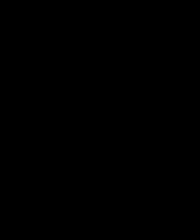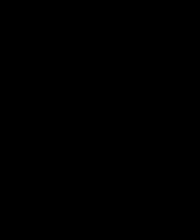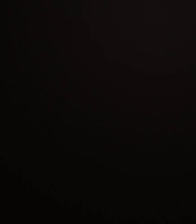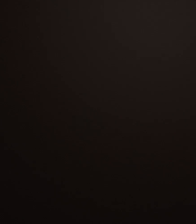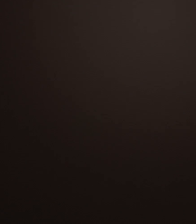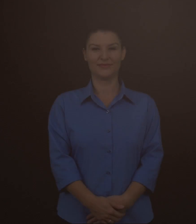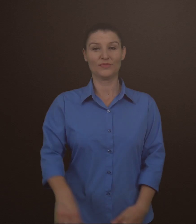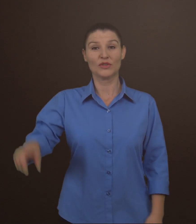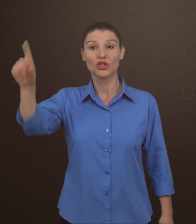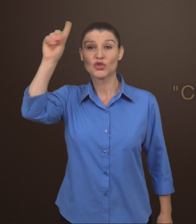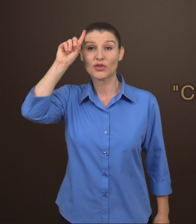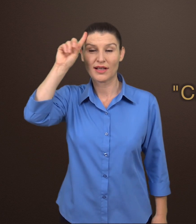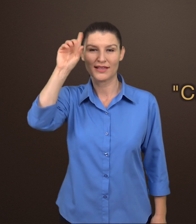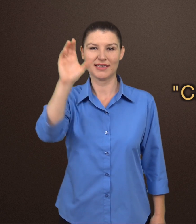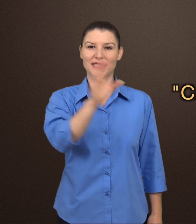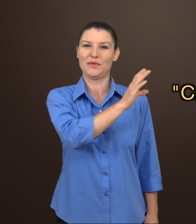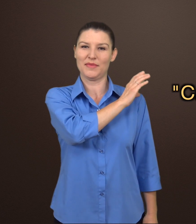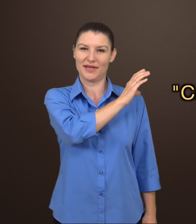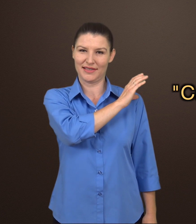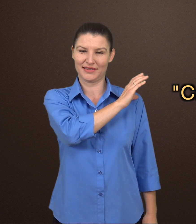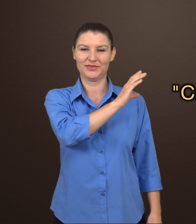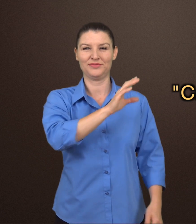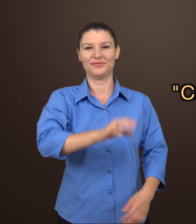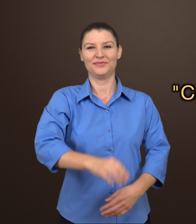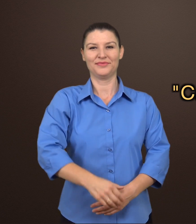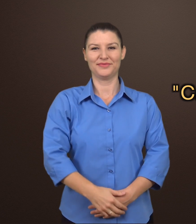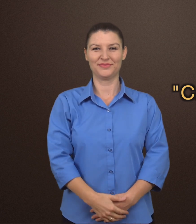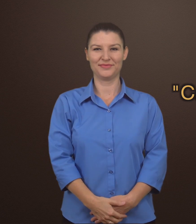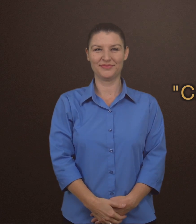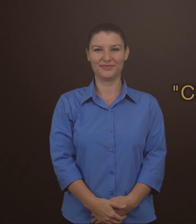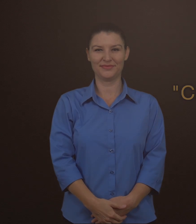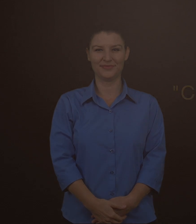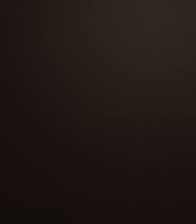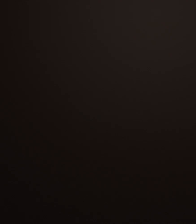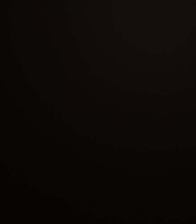The Samaritan woman